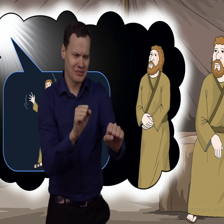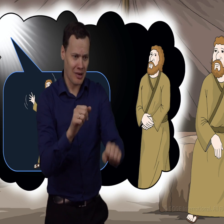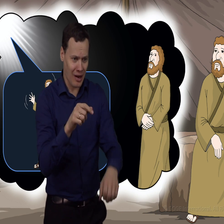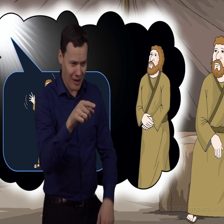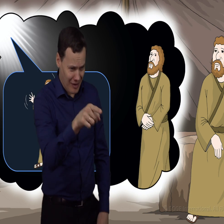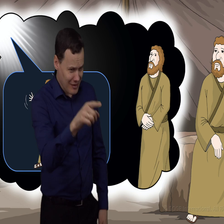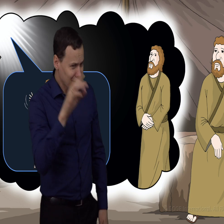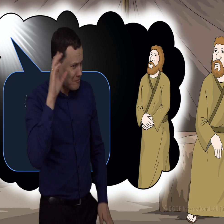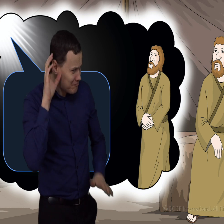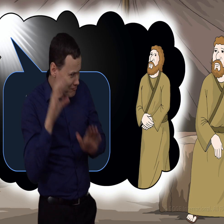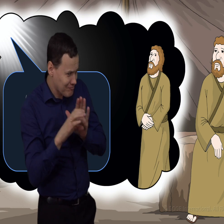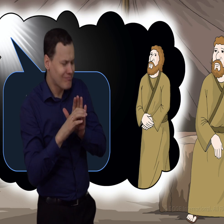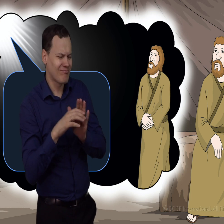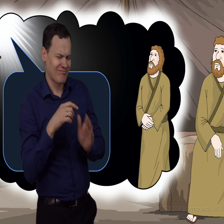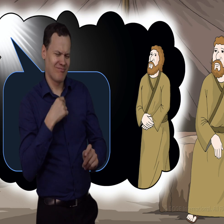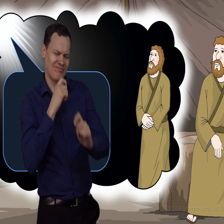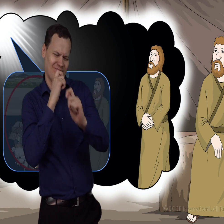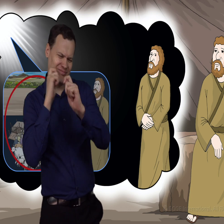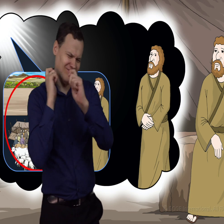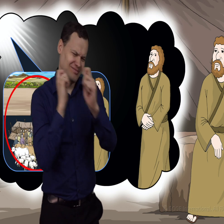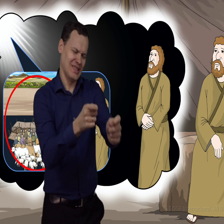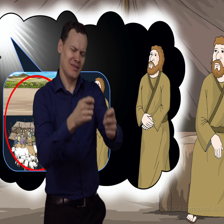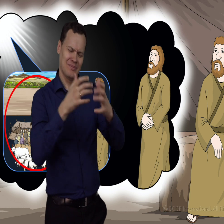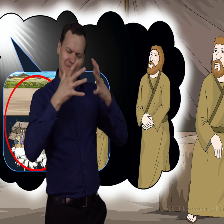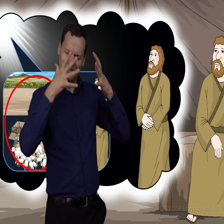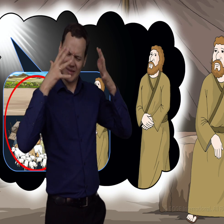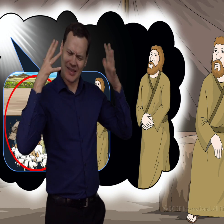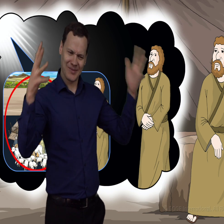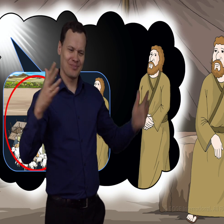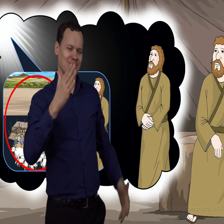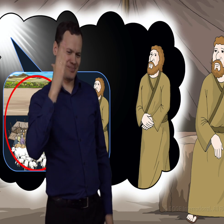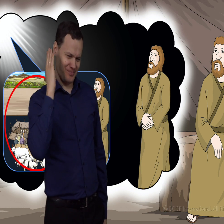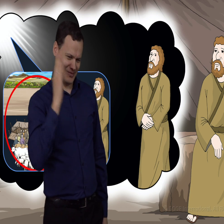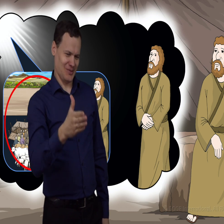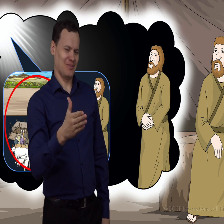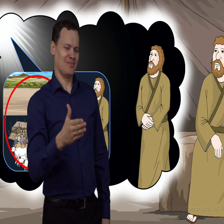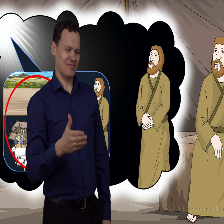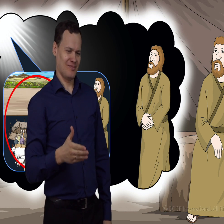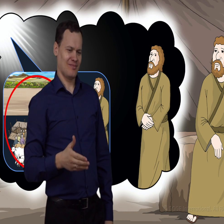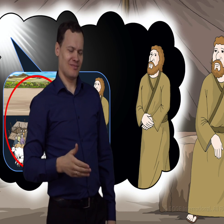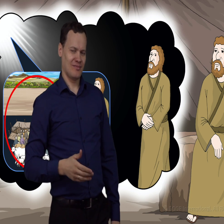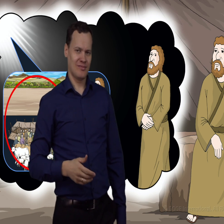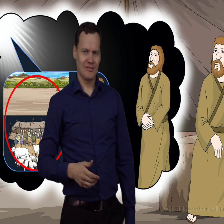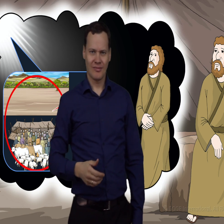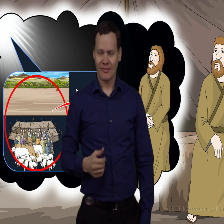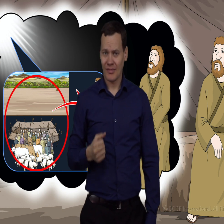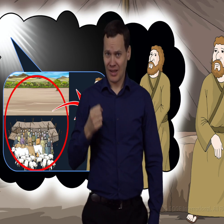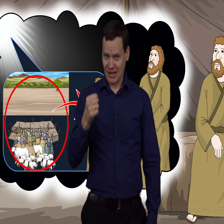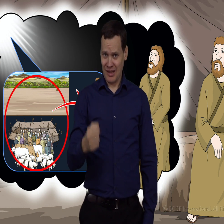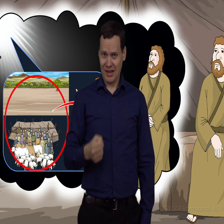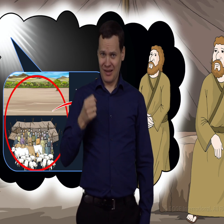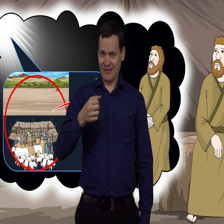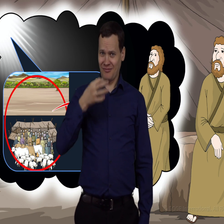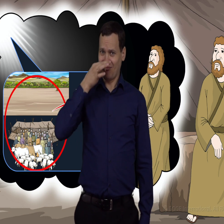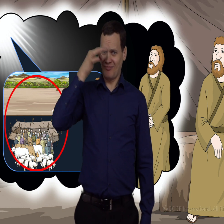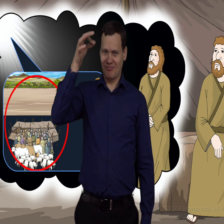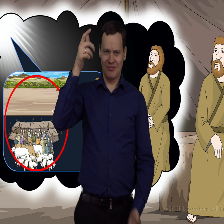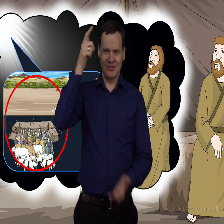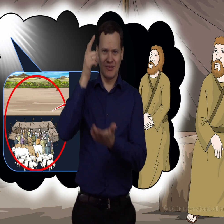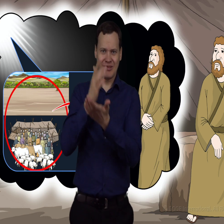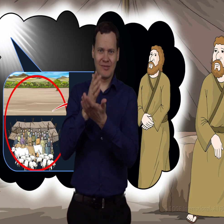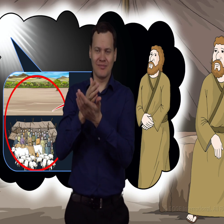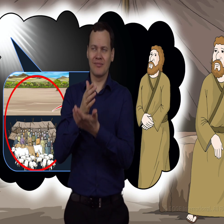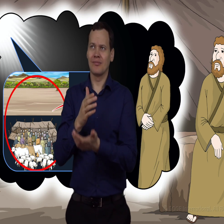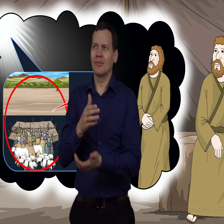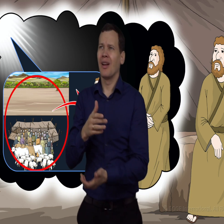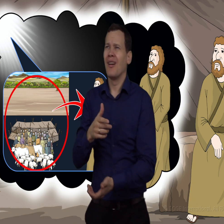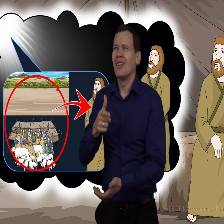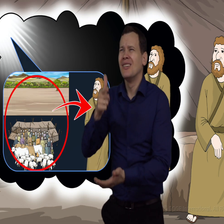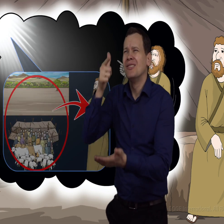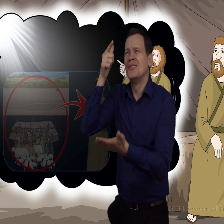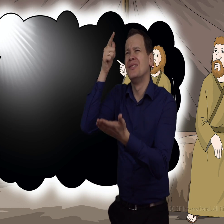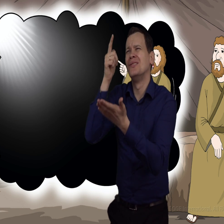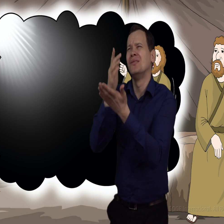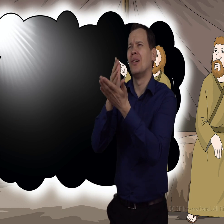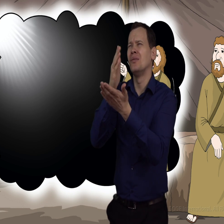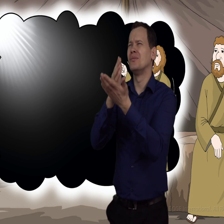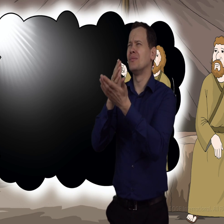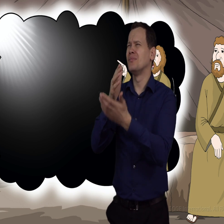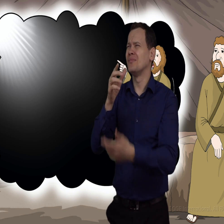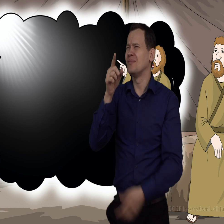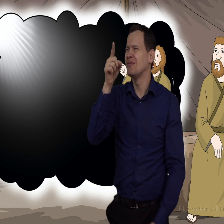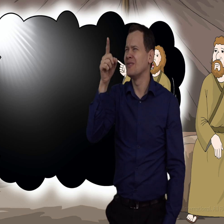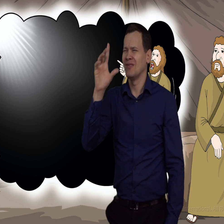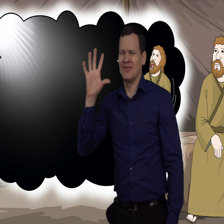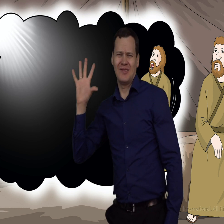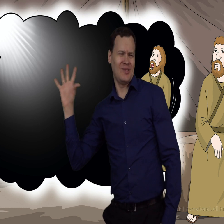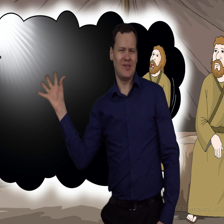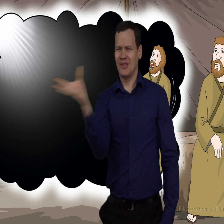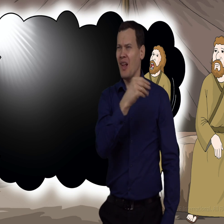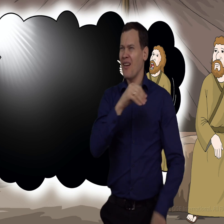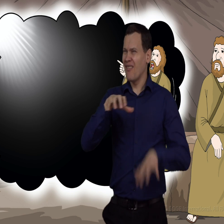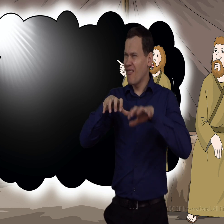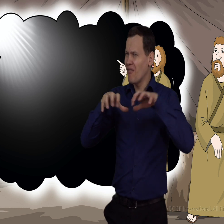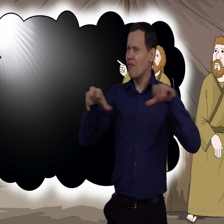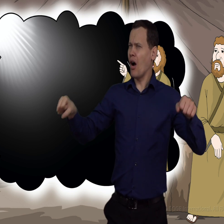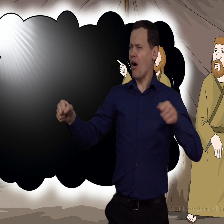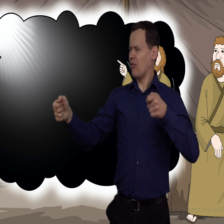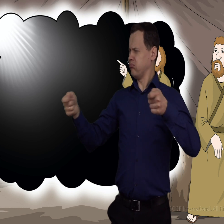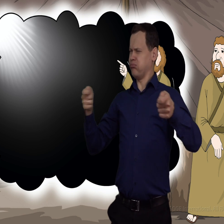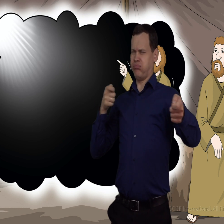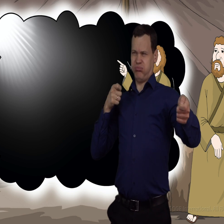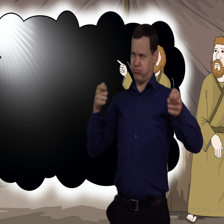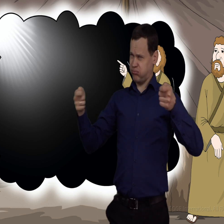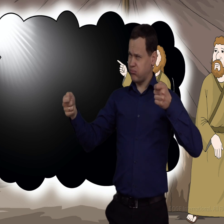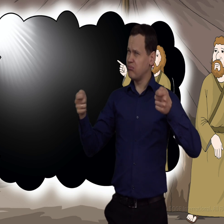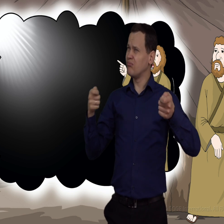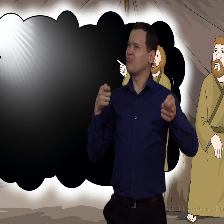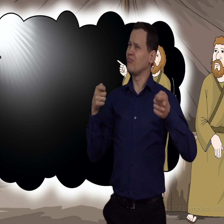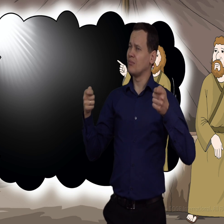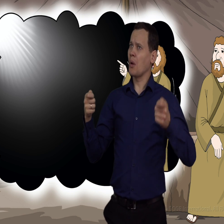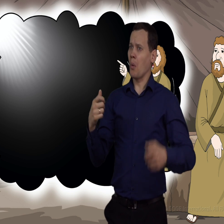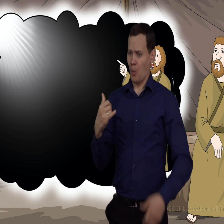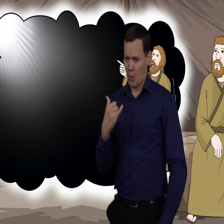I am your shield, your very great reward.”